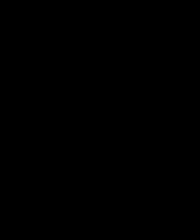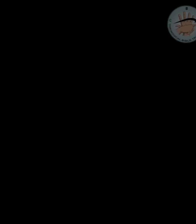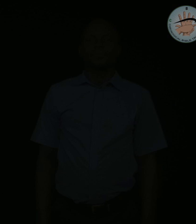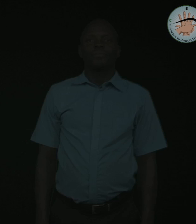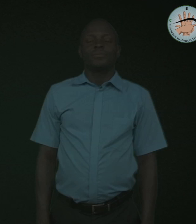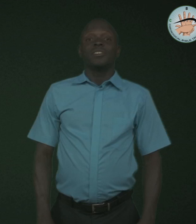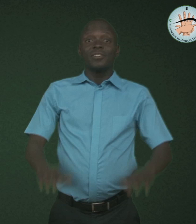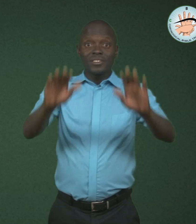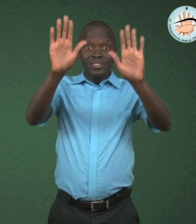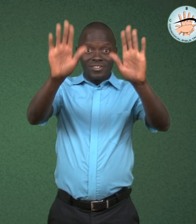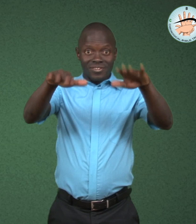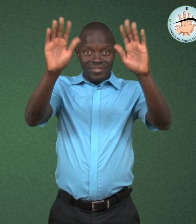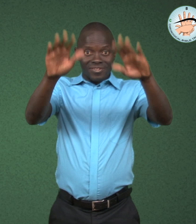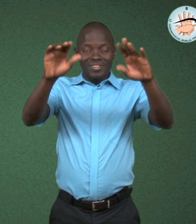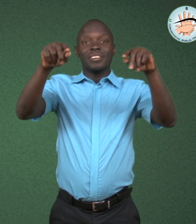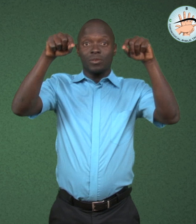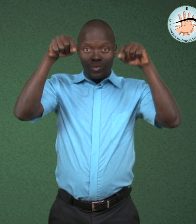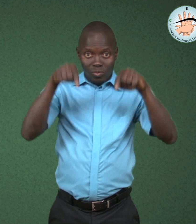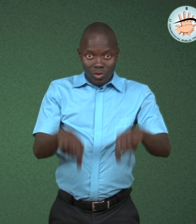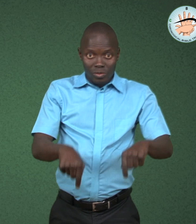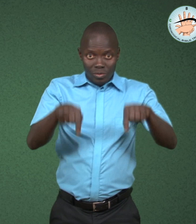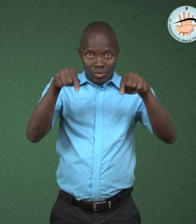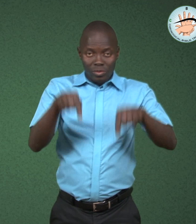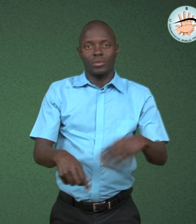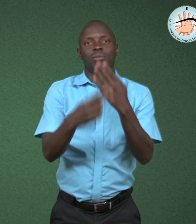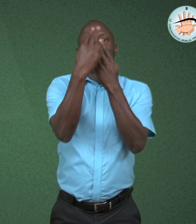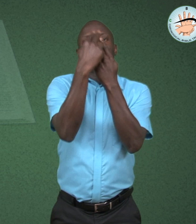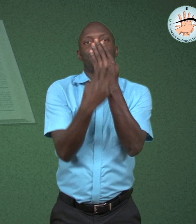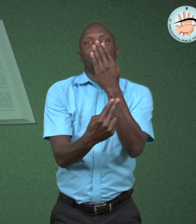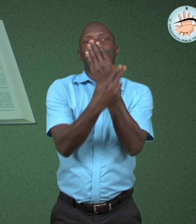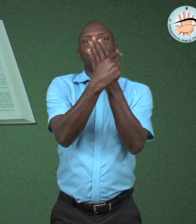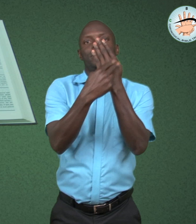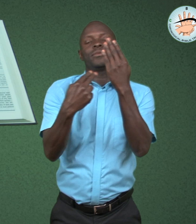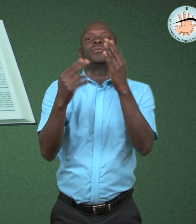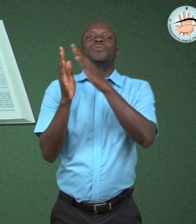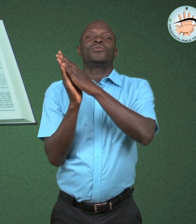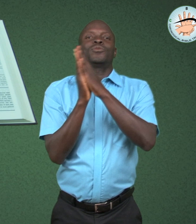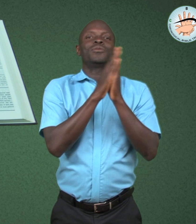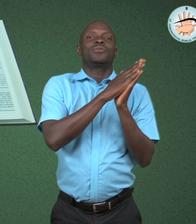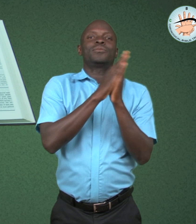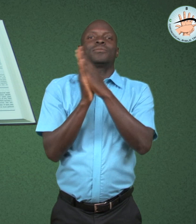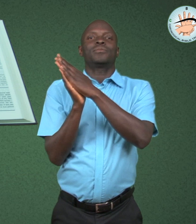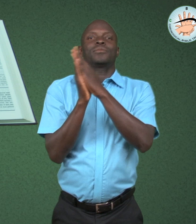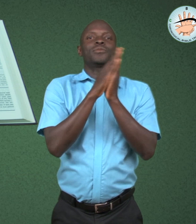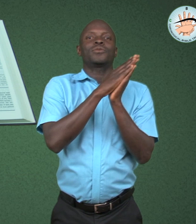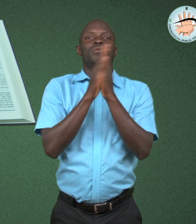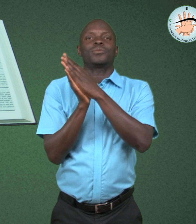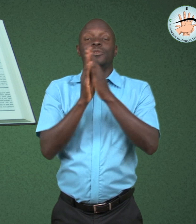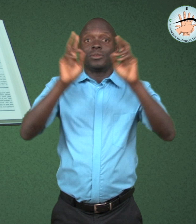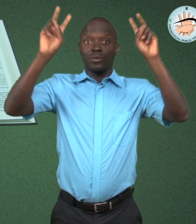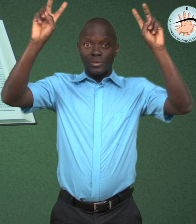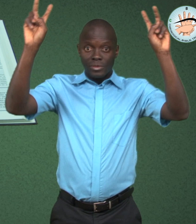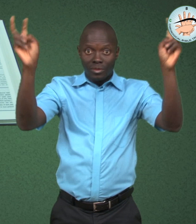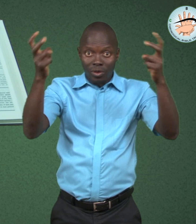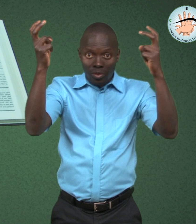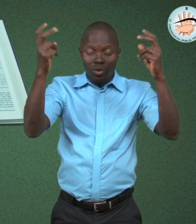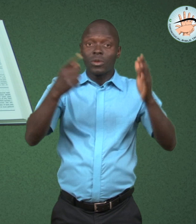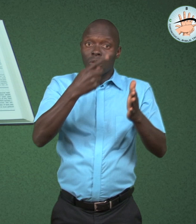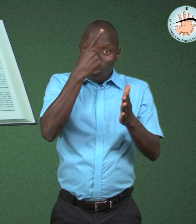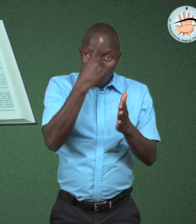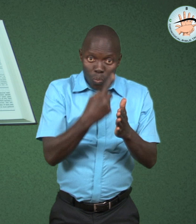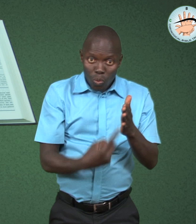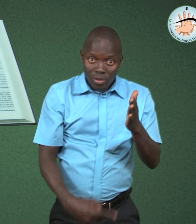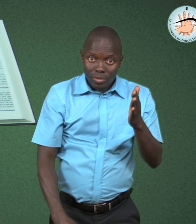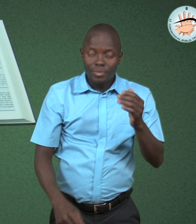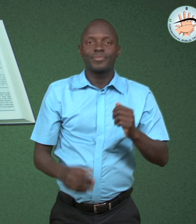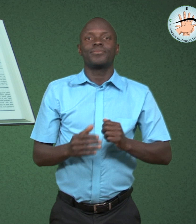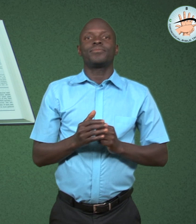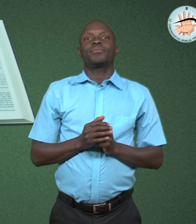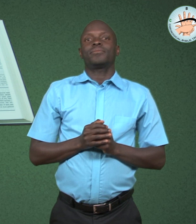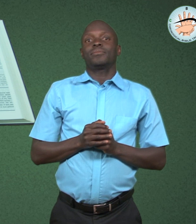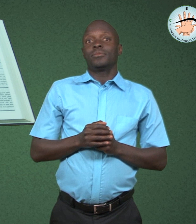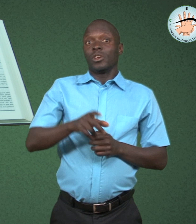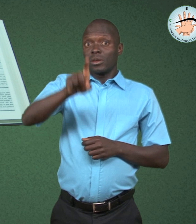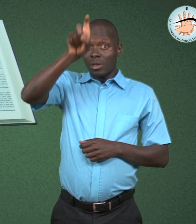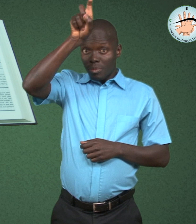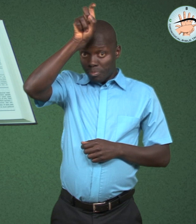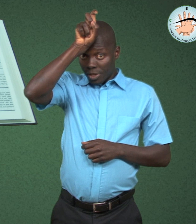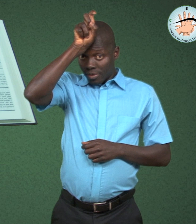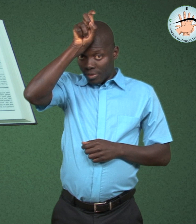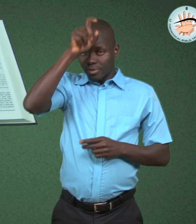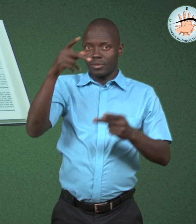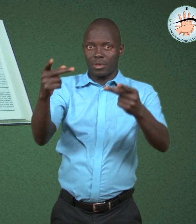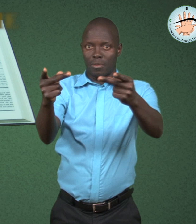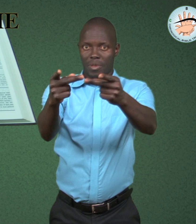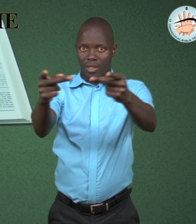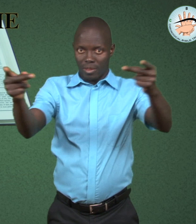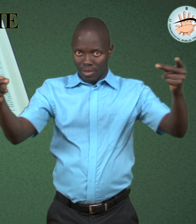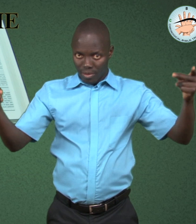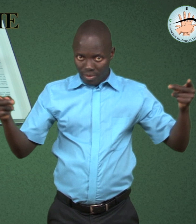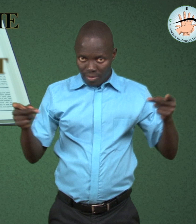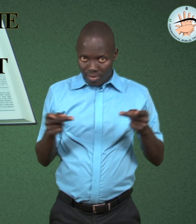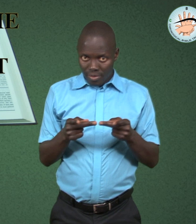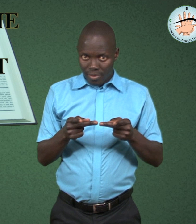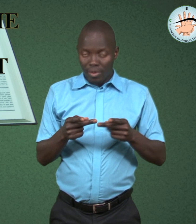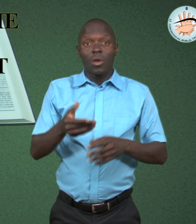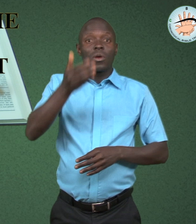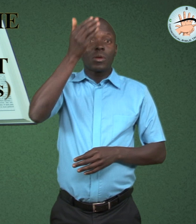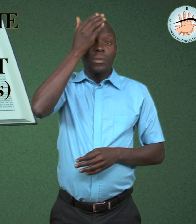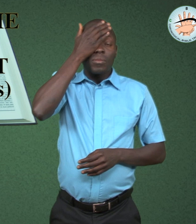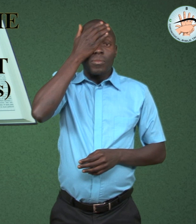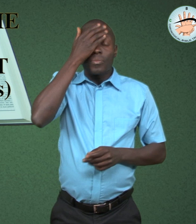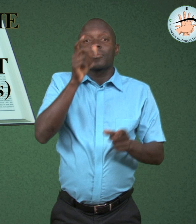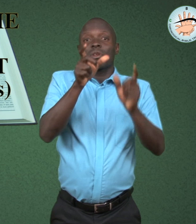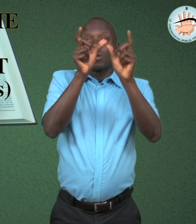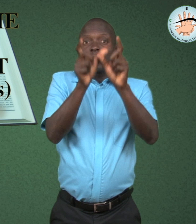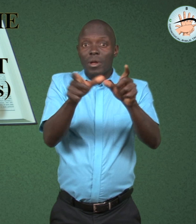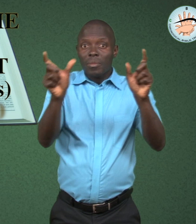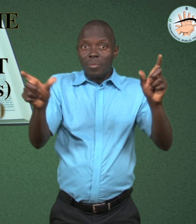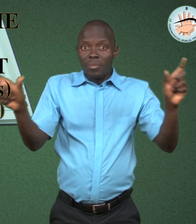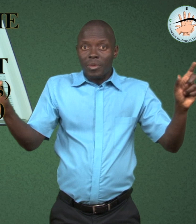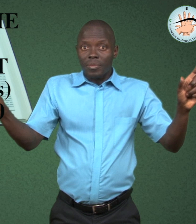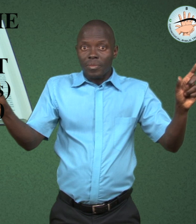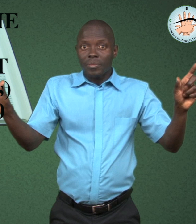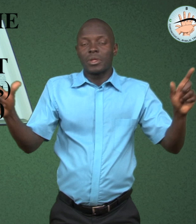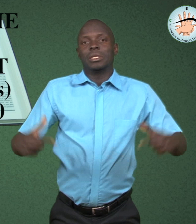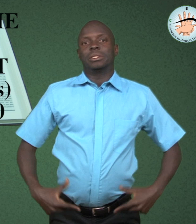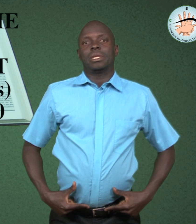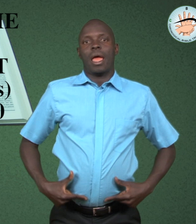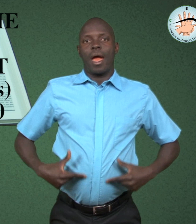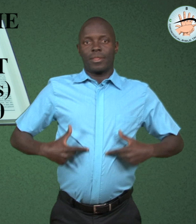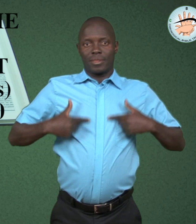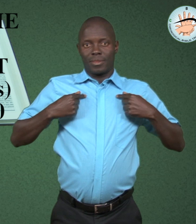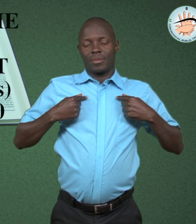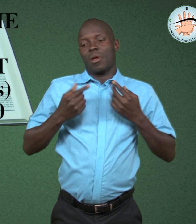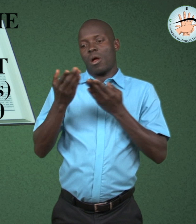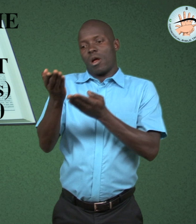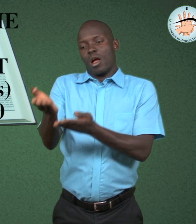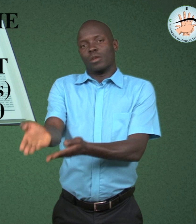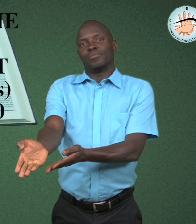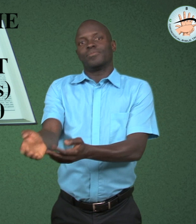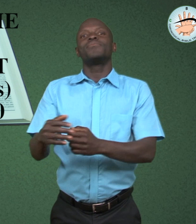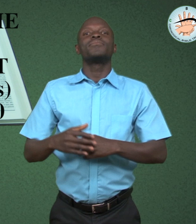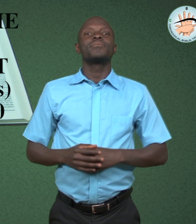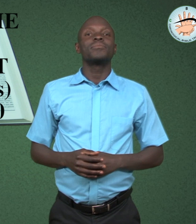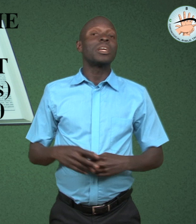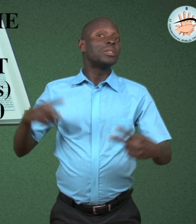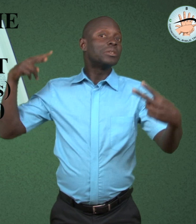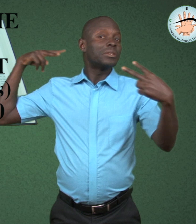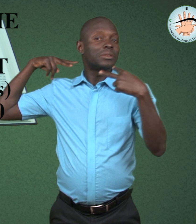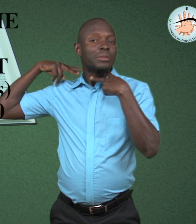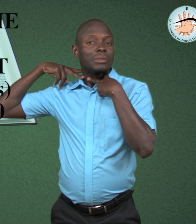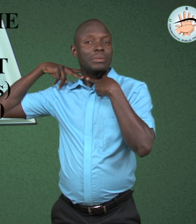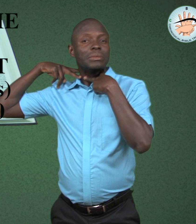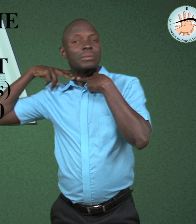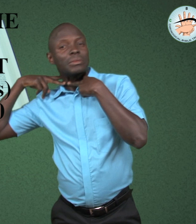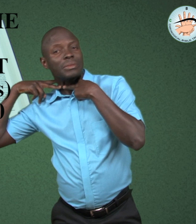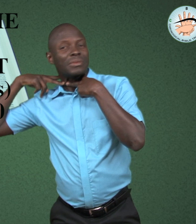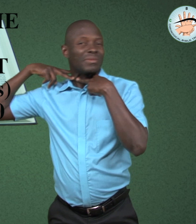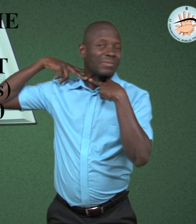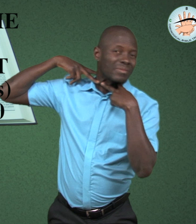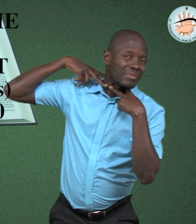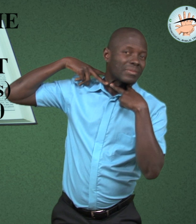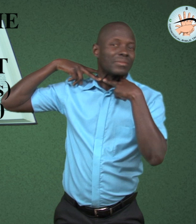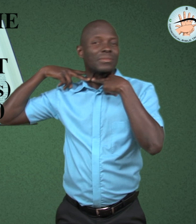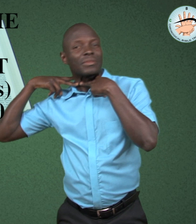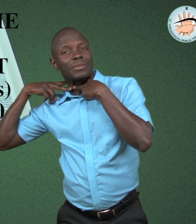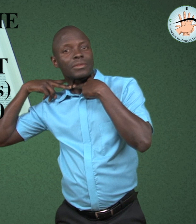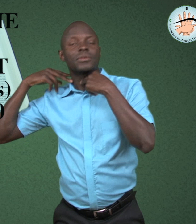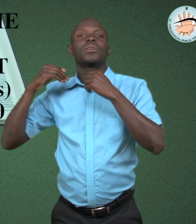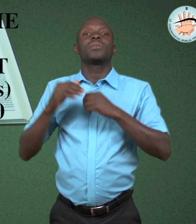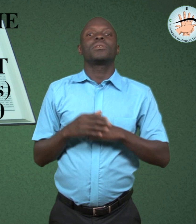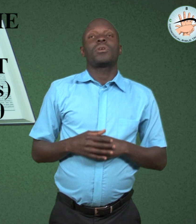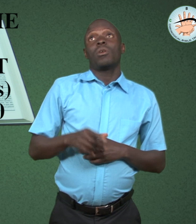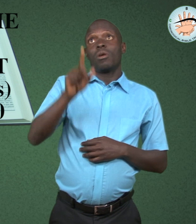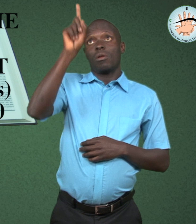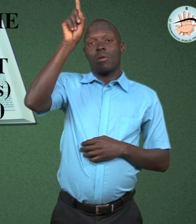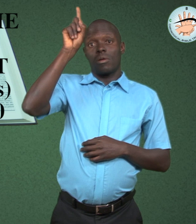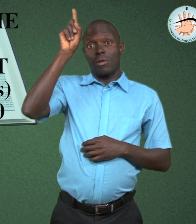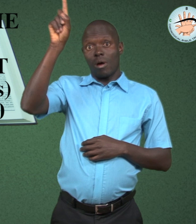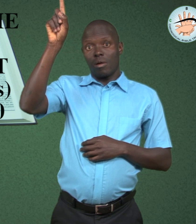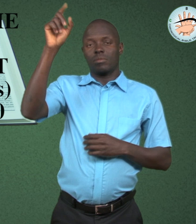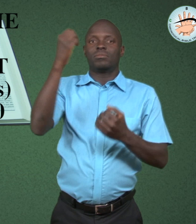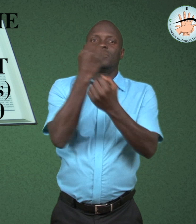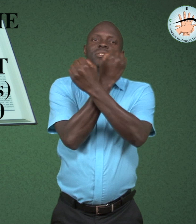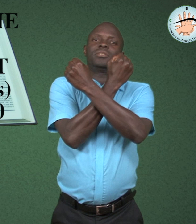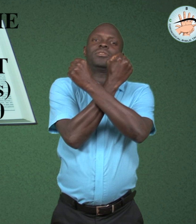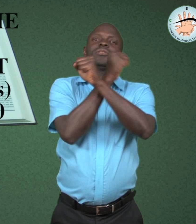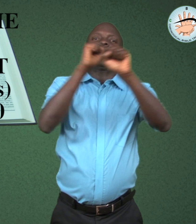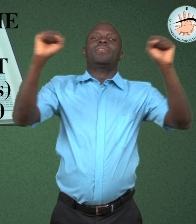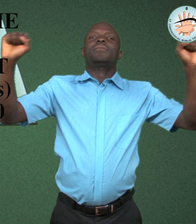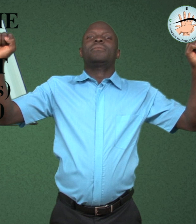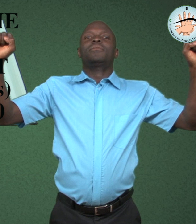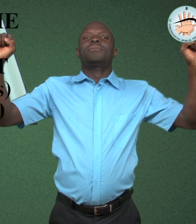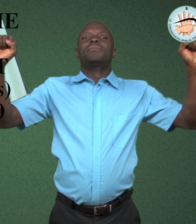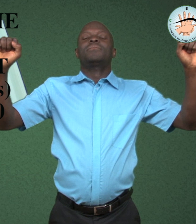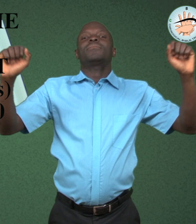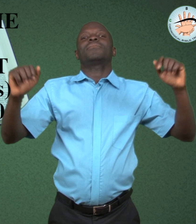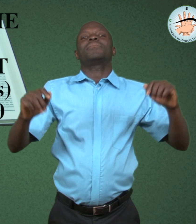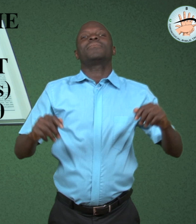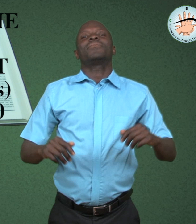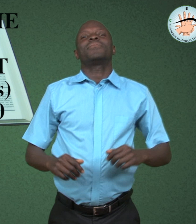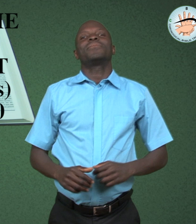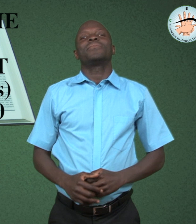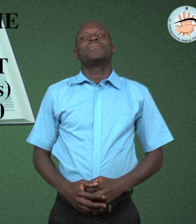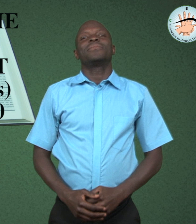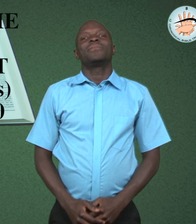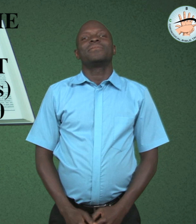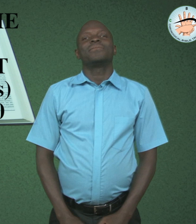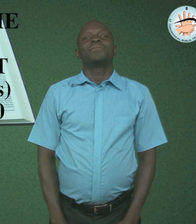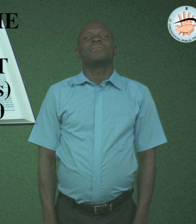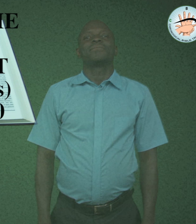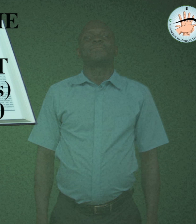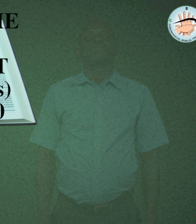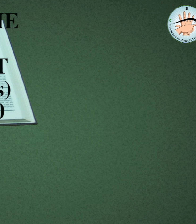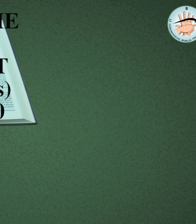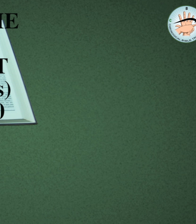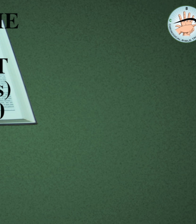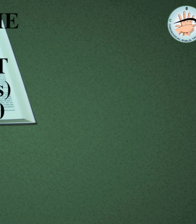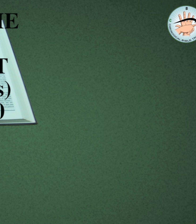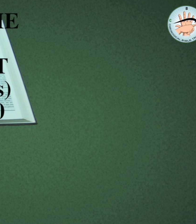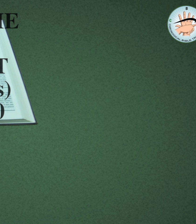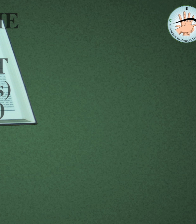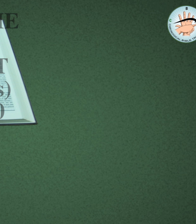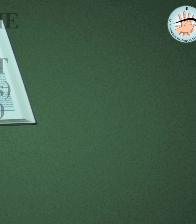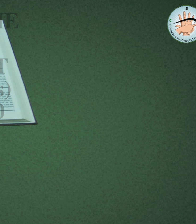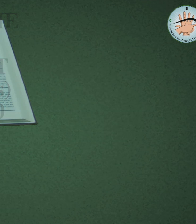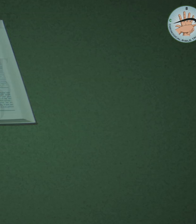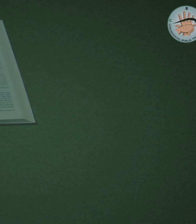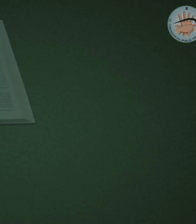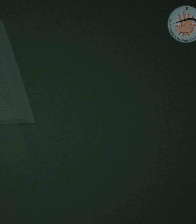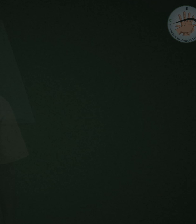God saves the Israelites from Egypt